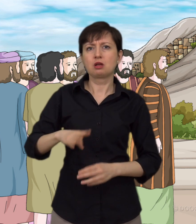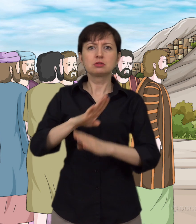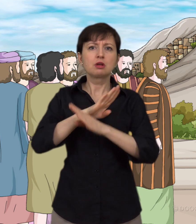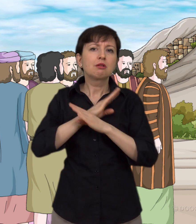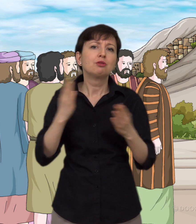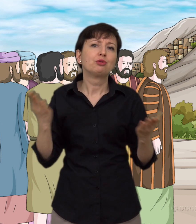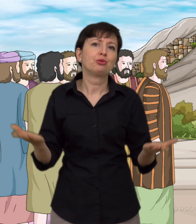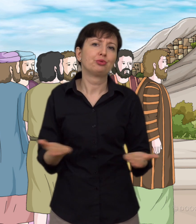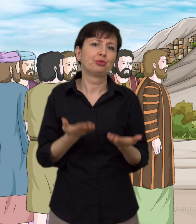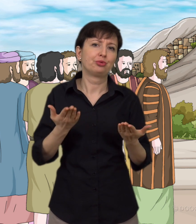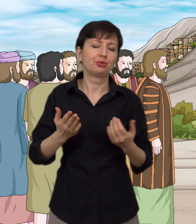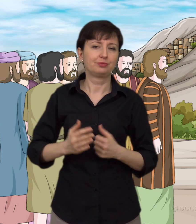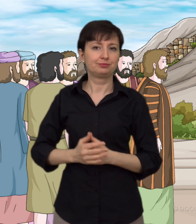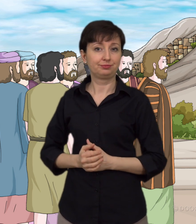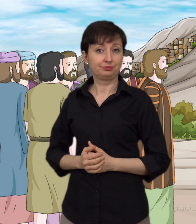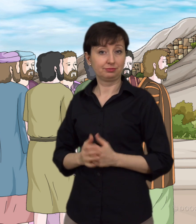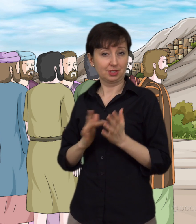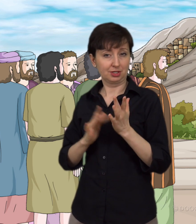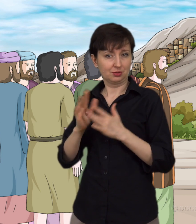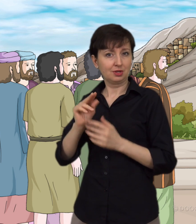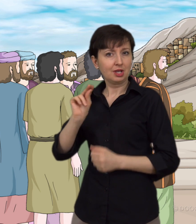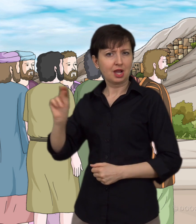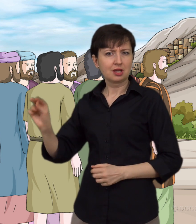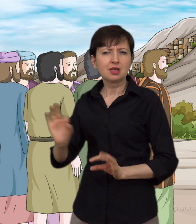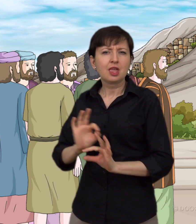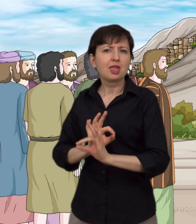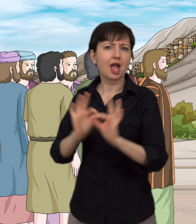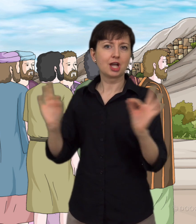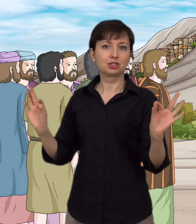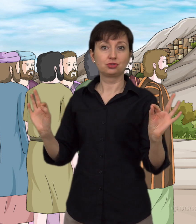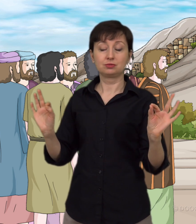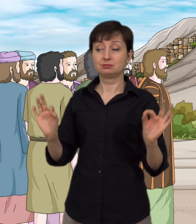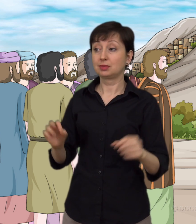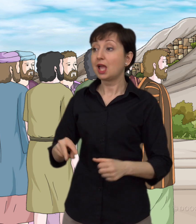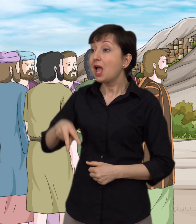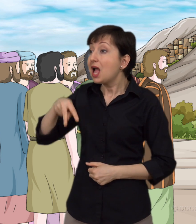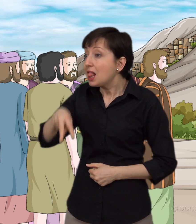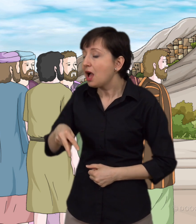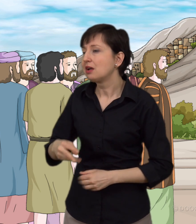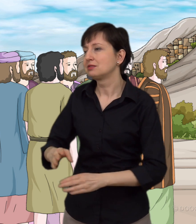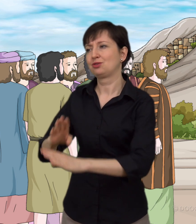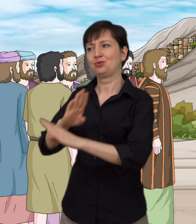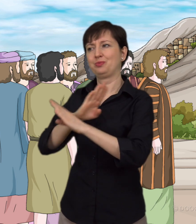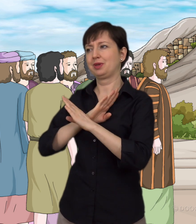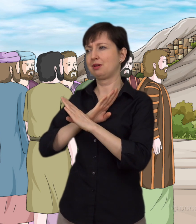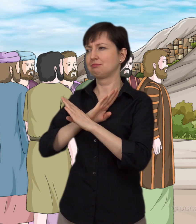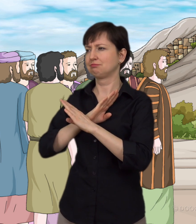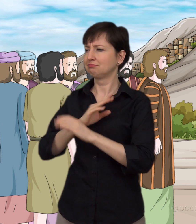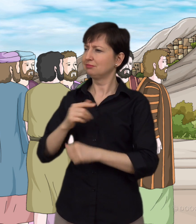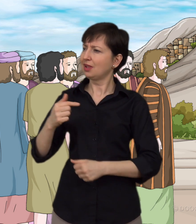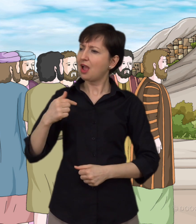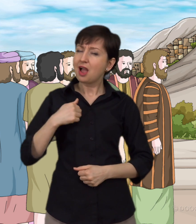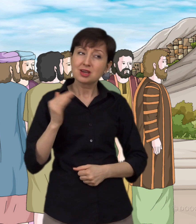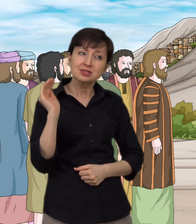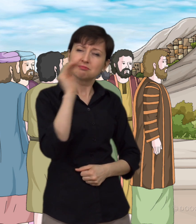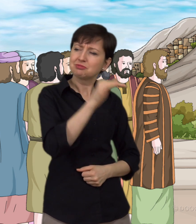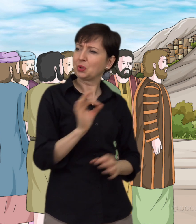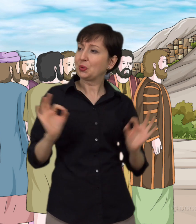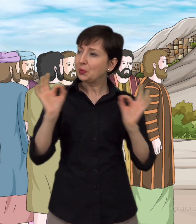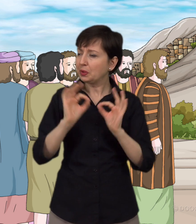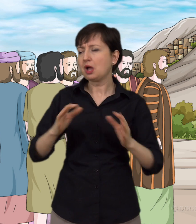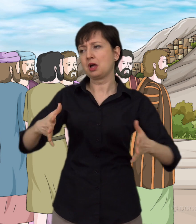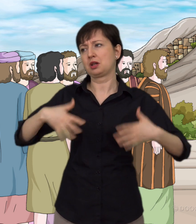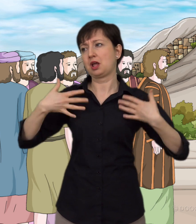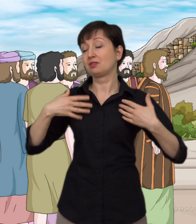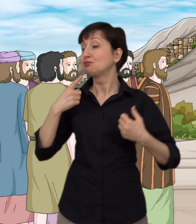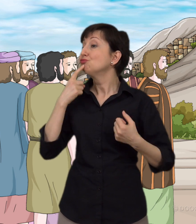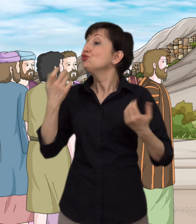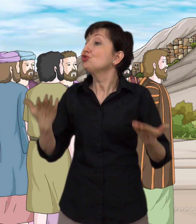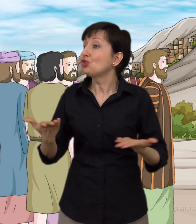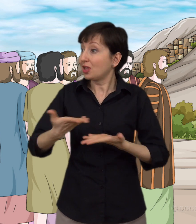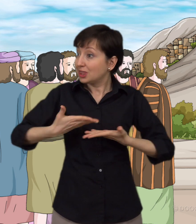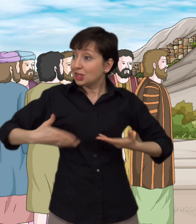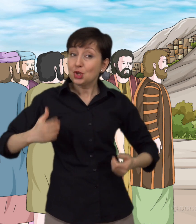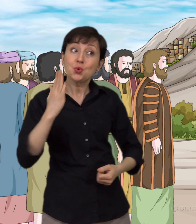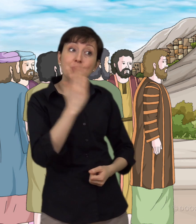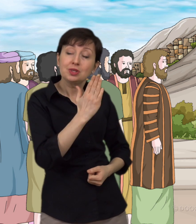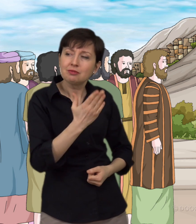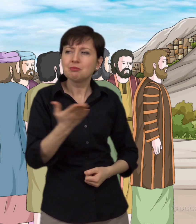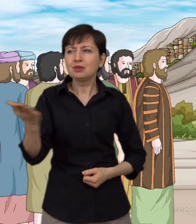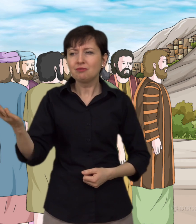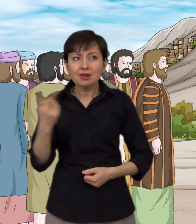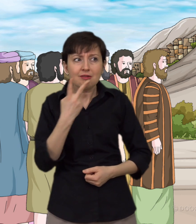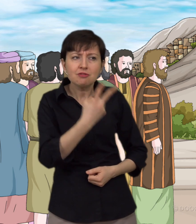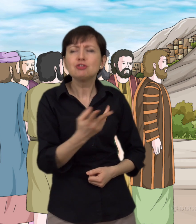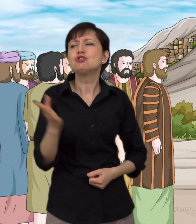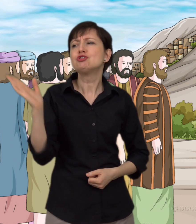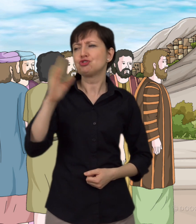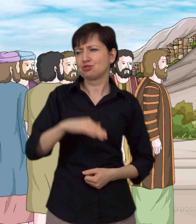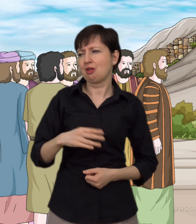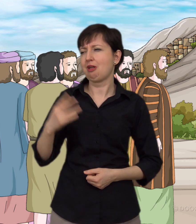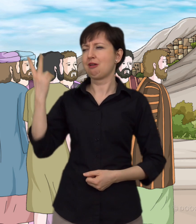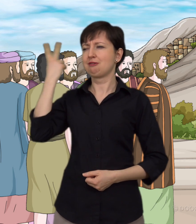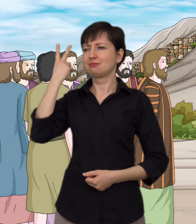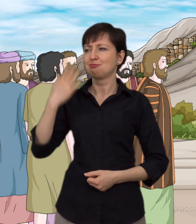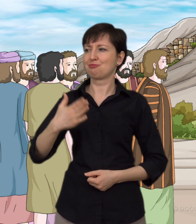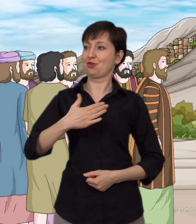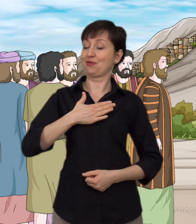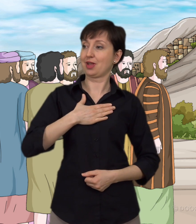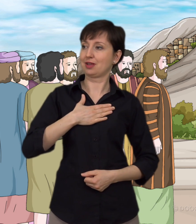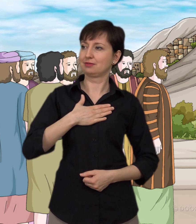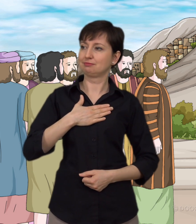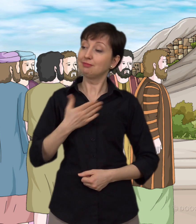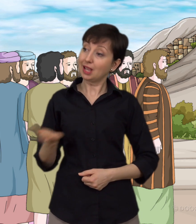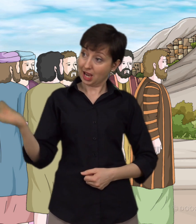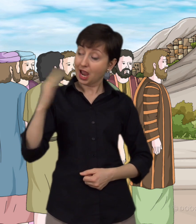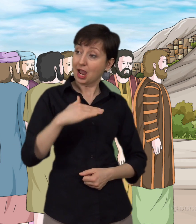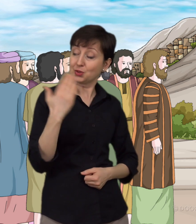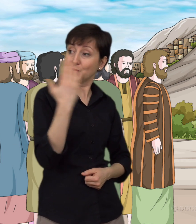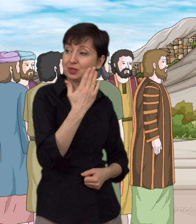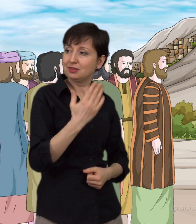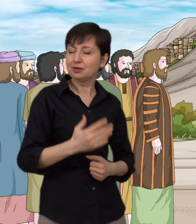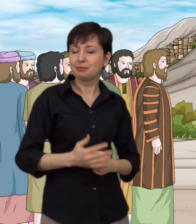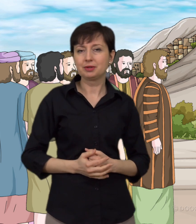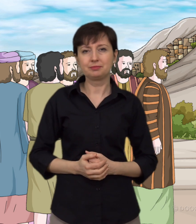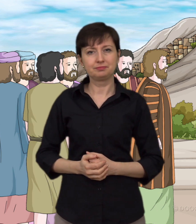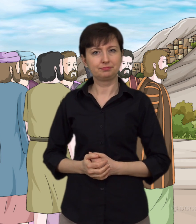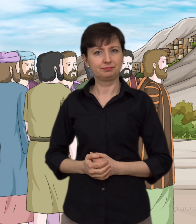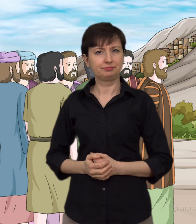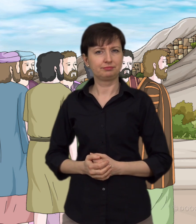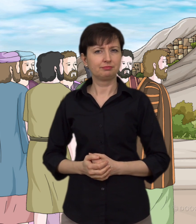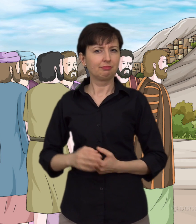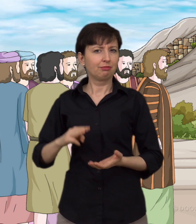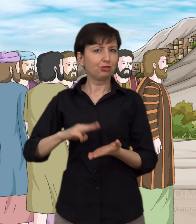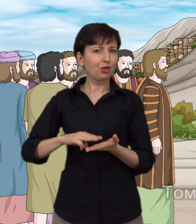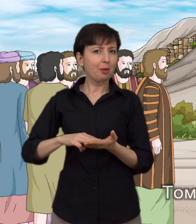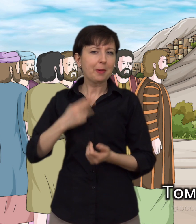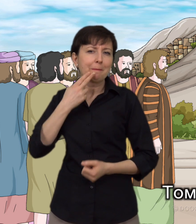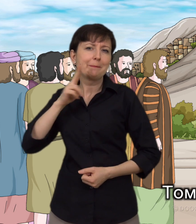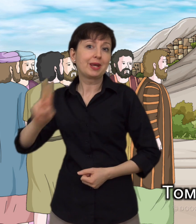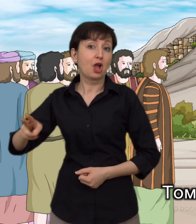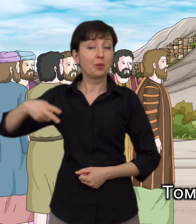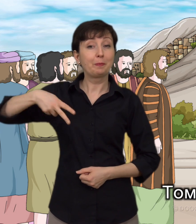So Jesus told them plainly, “Lazarus is dead, and for your sake I am glad I was not there, so that you may believe. But let us go to him.”